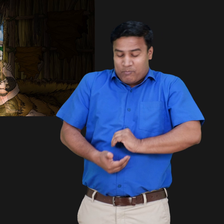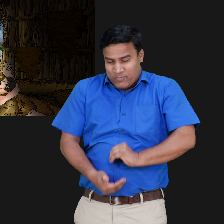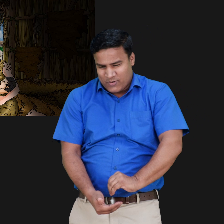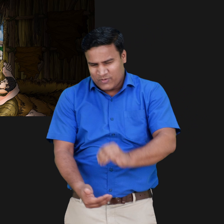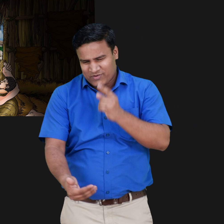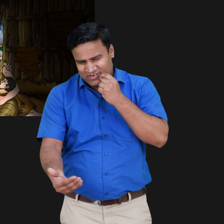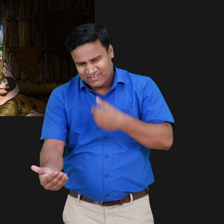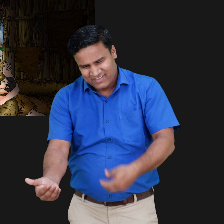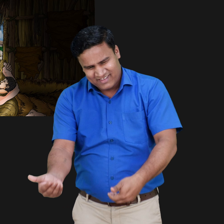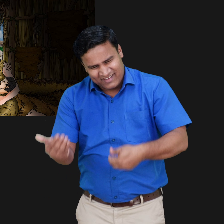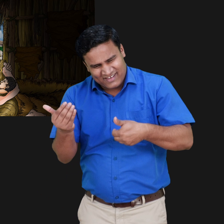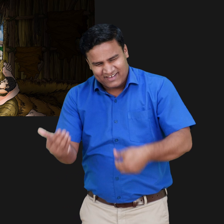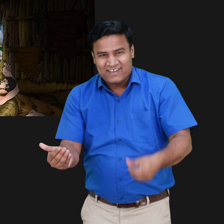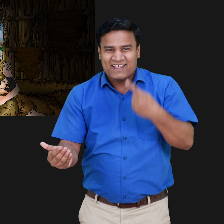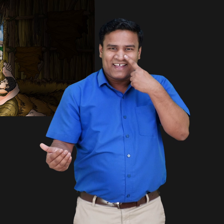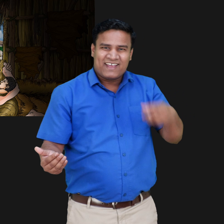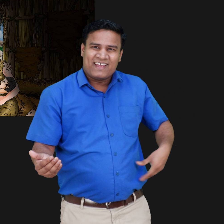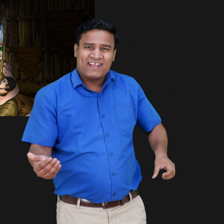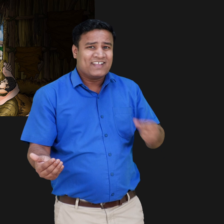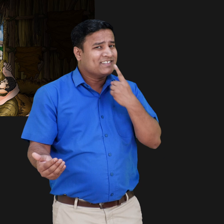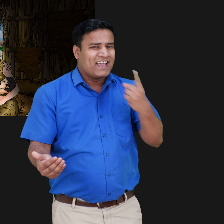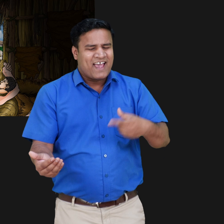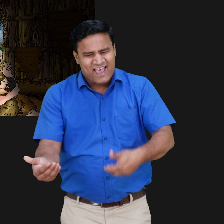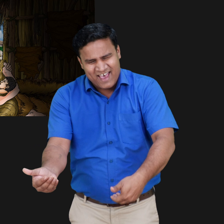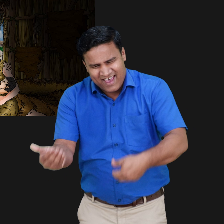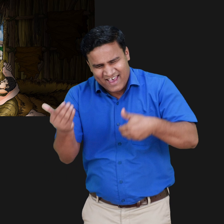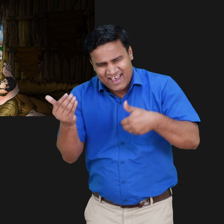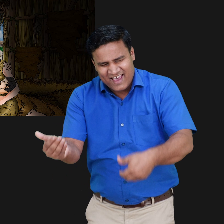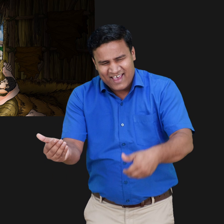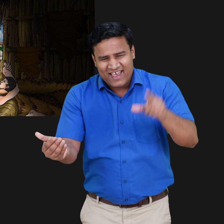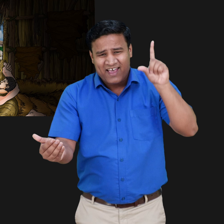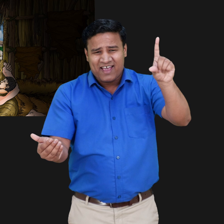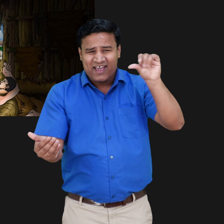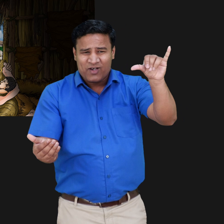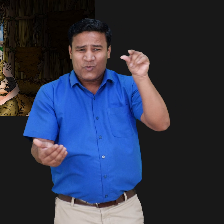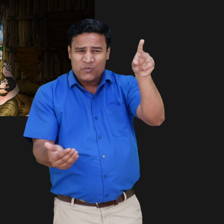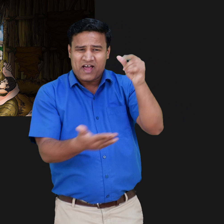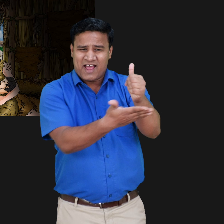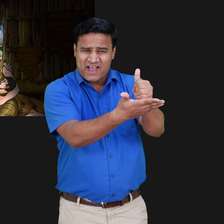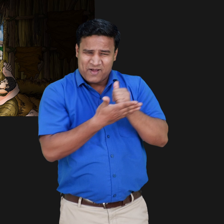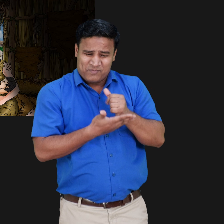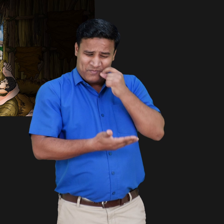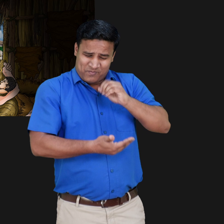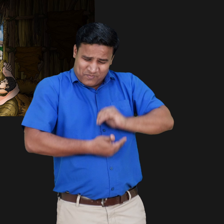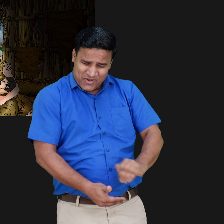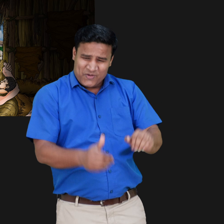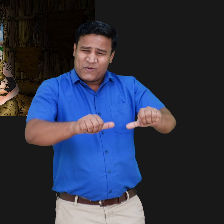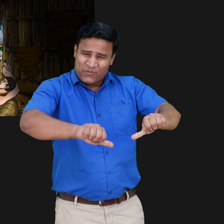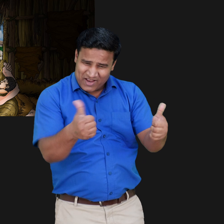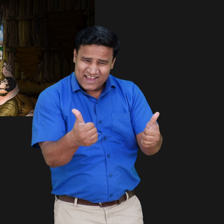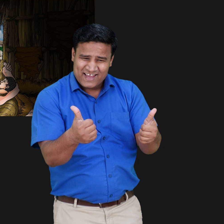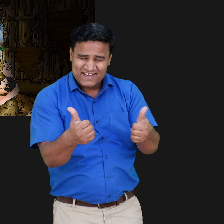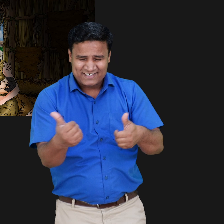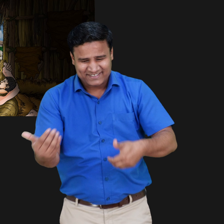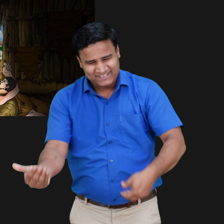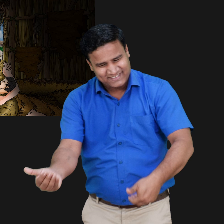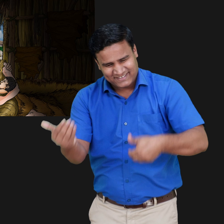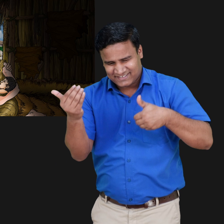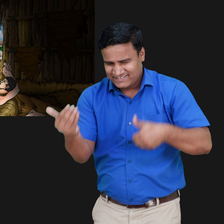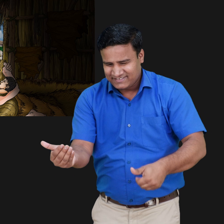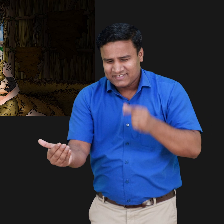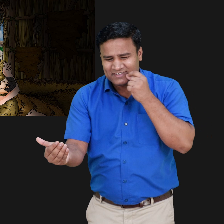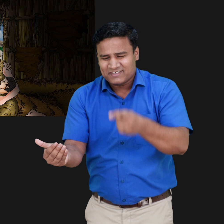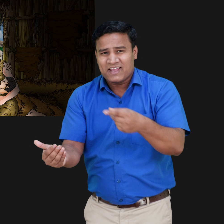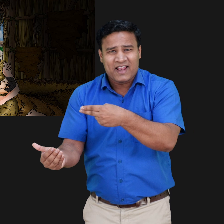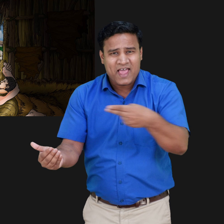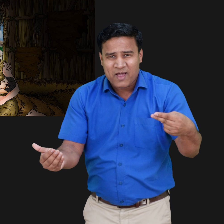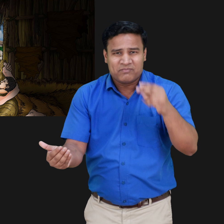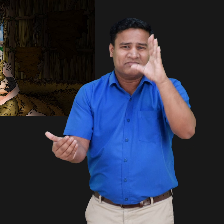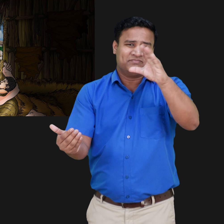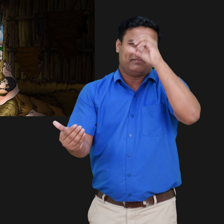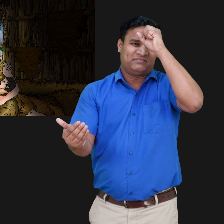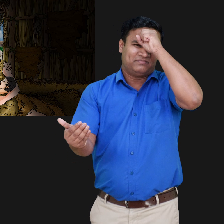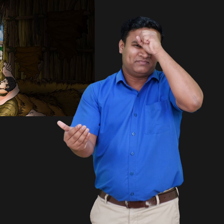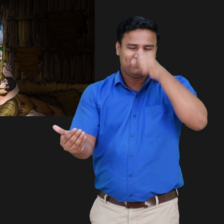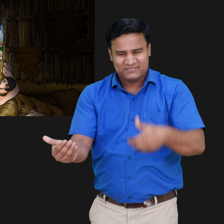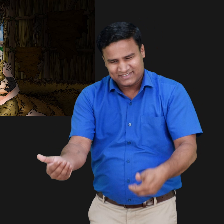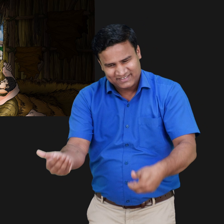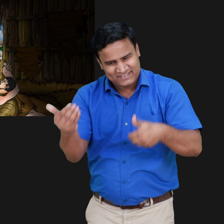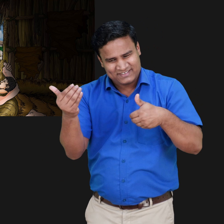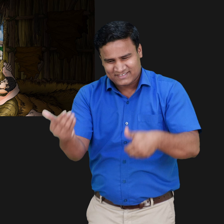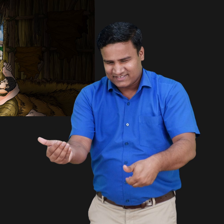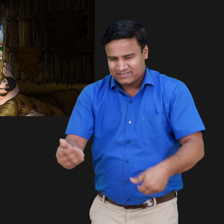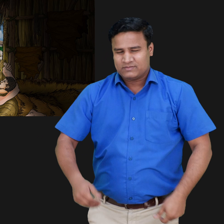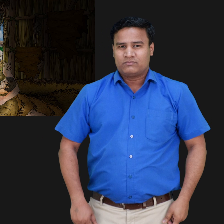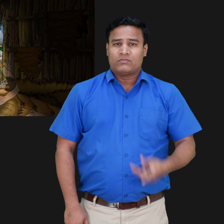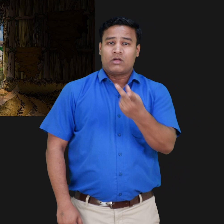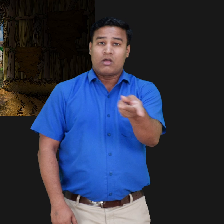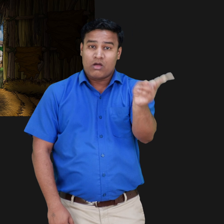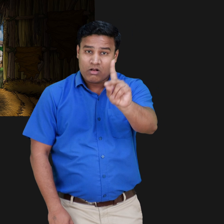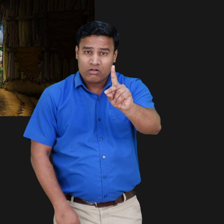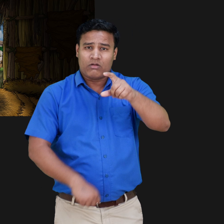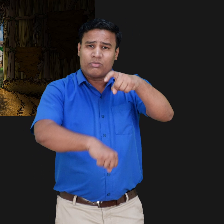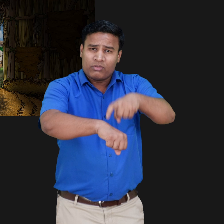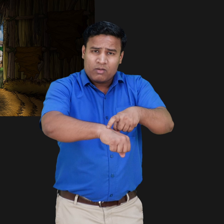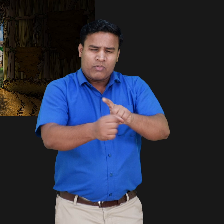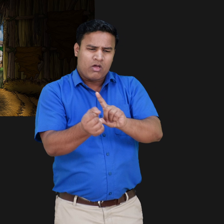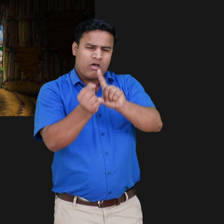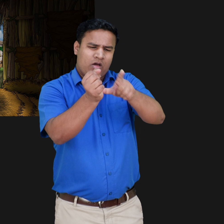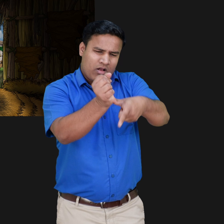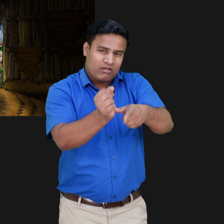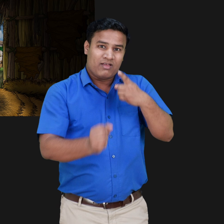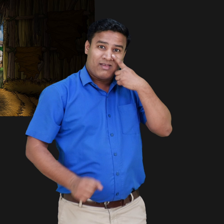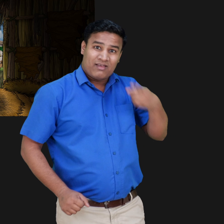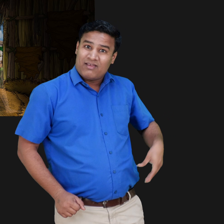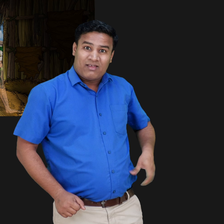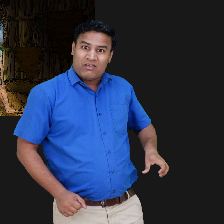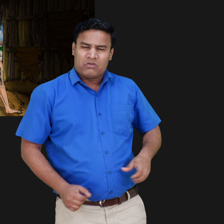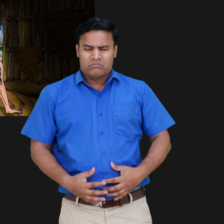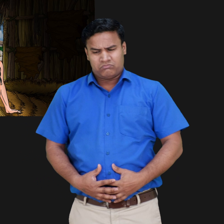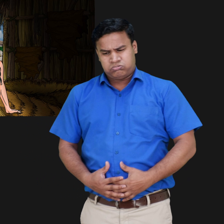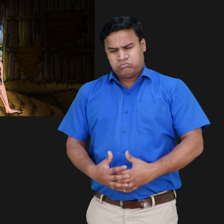“With the help of the LORD I have brought forth a man,” she said.